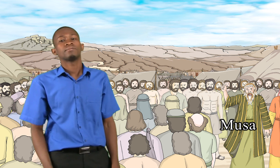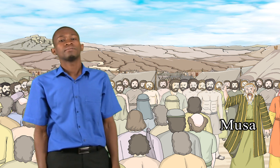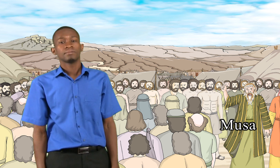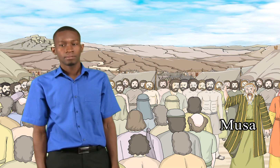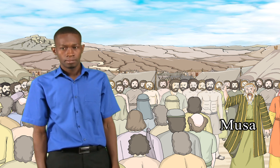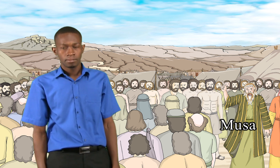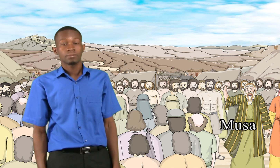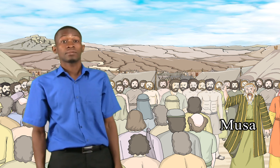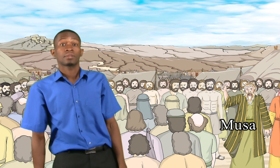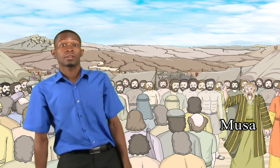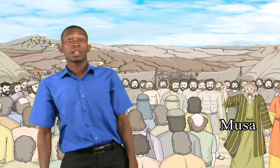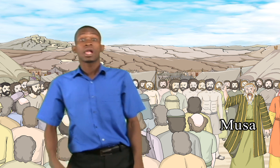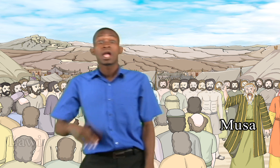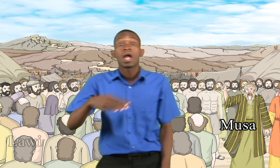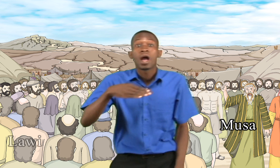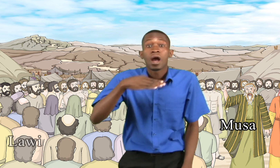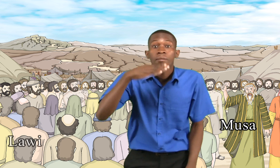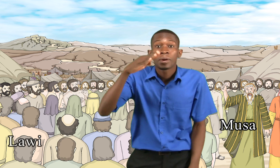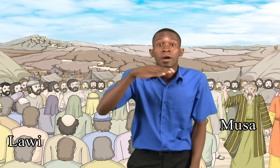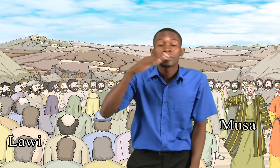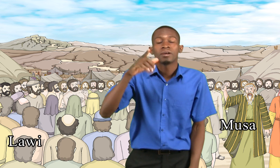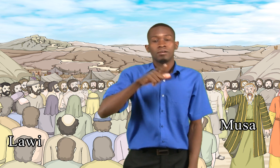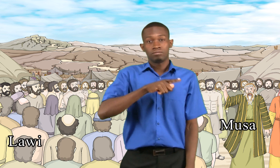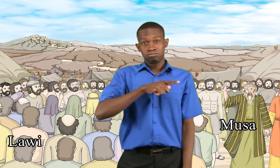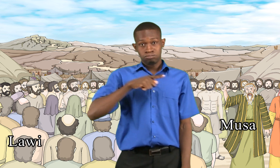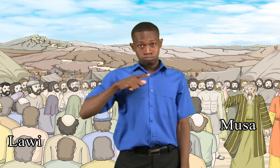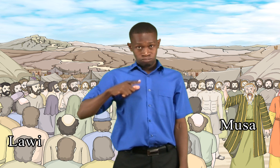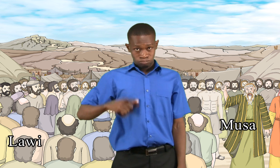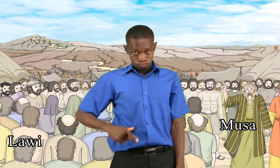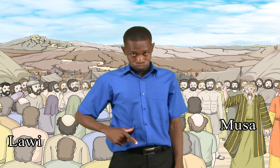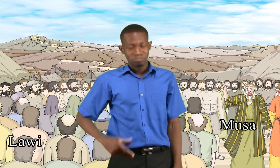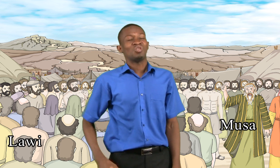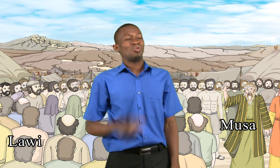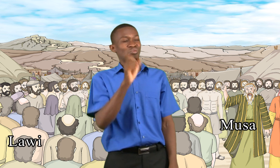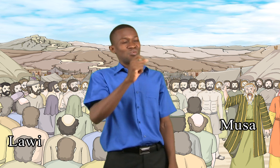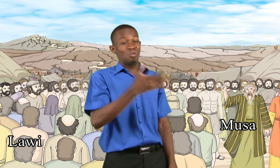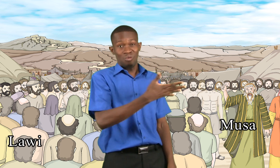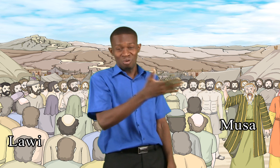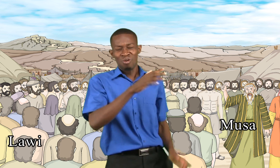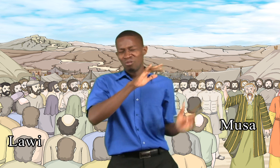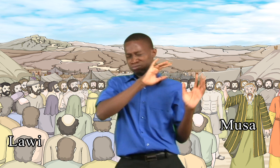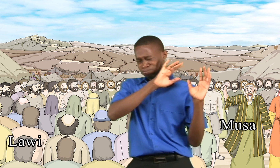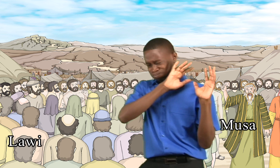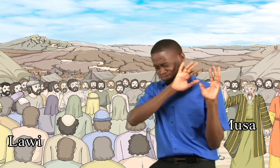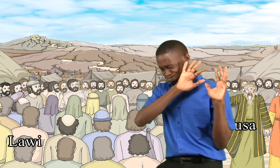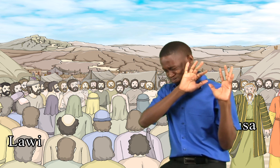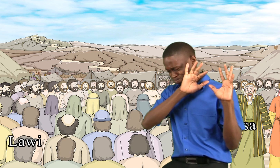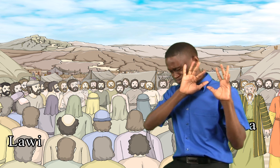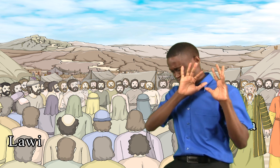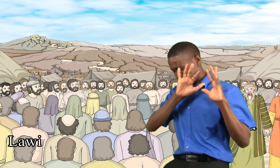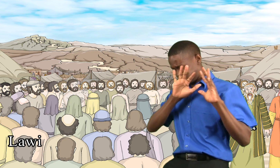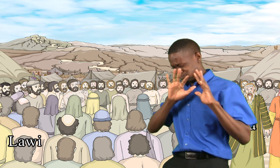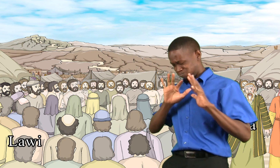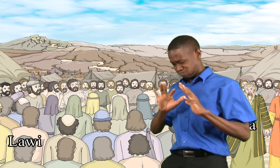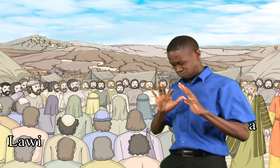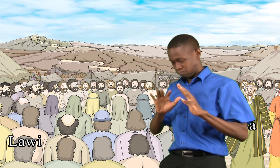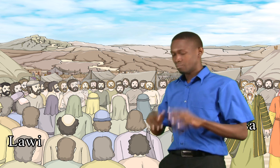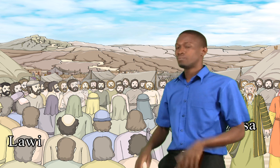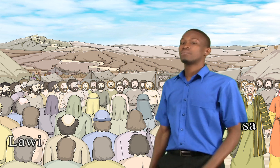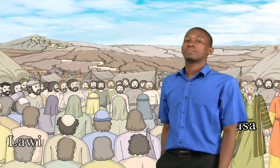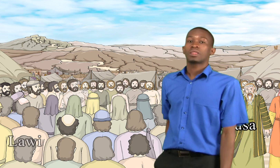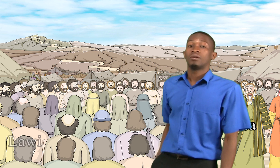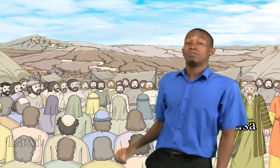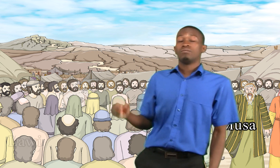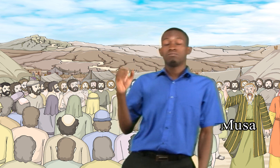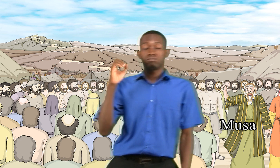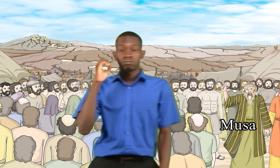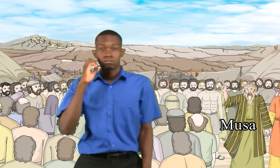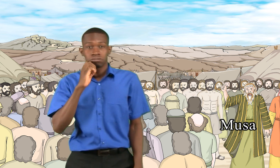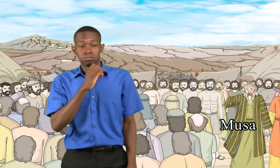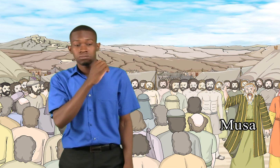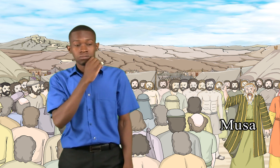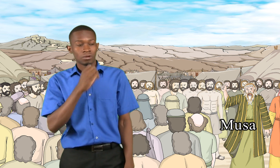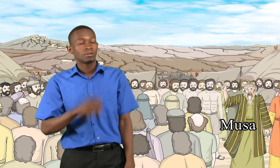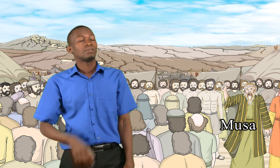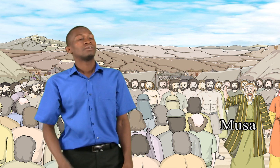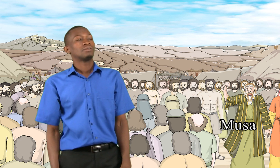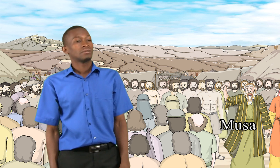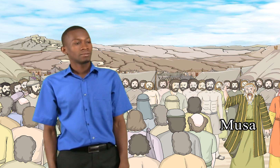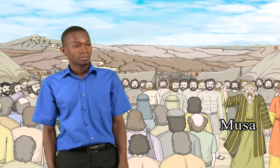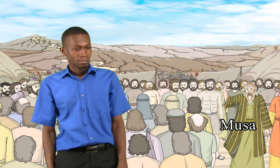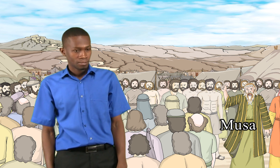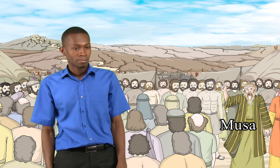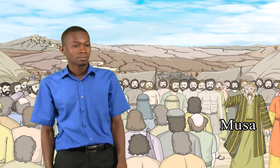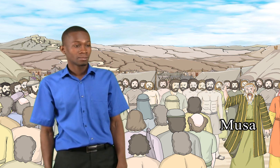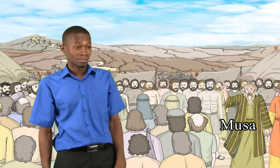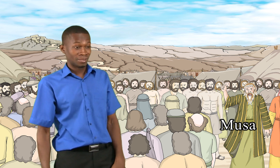And all the Levites gathered around him.